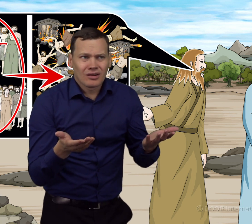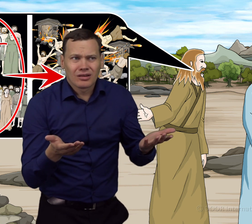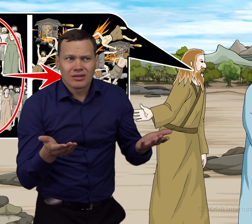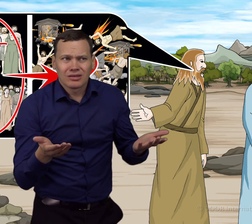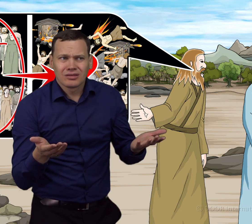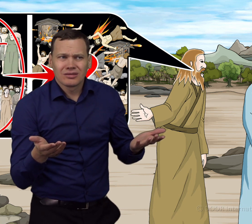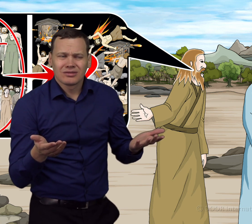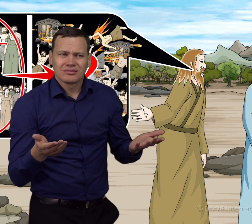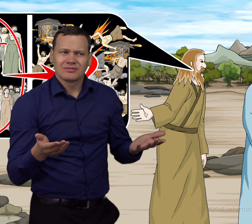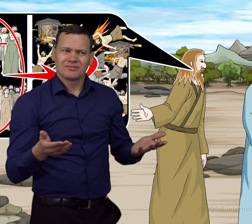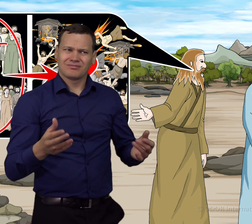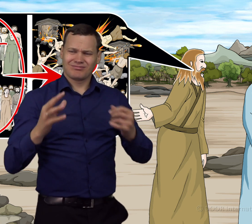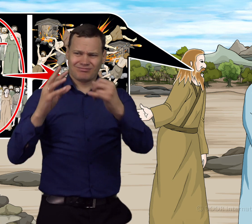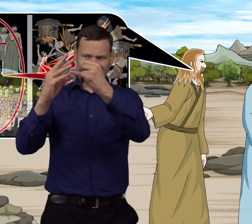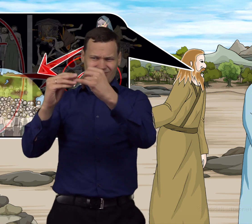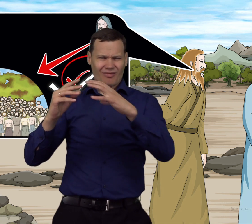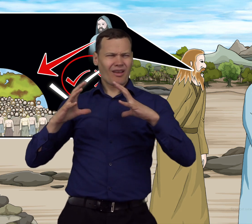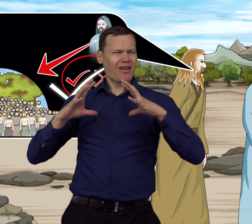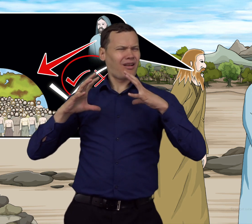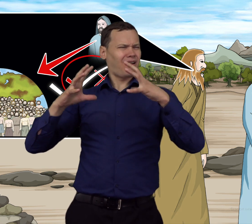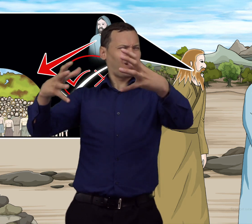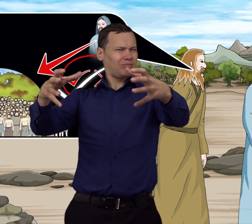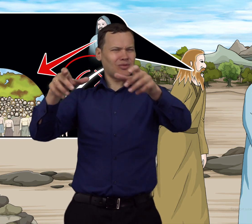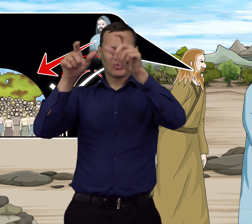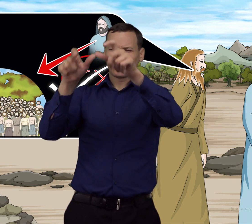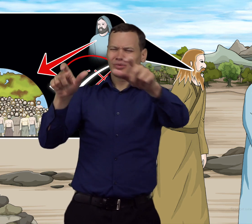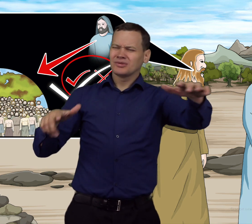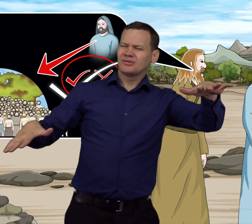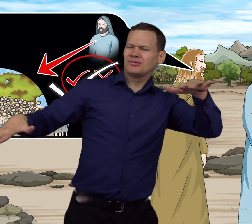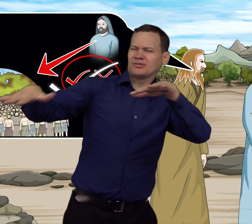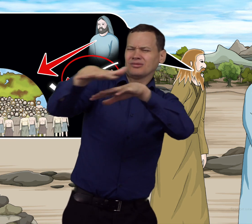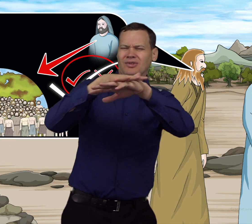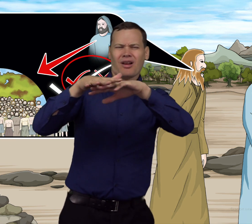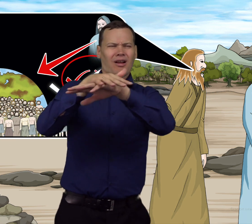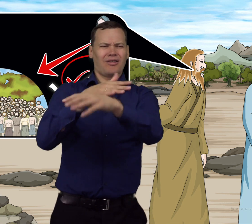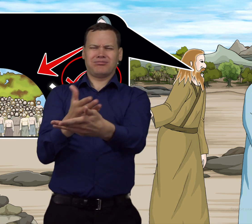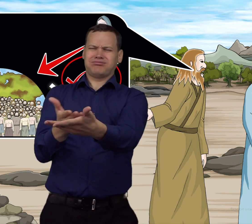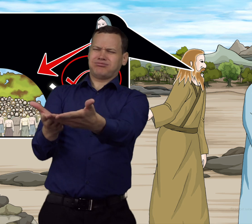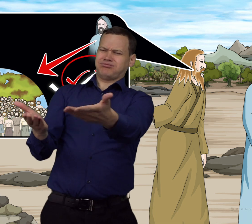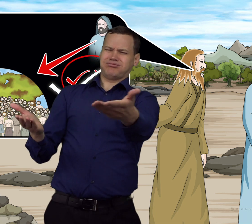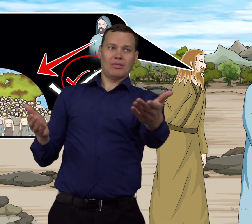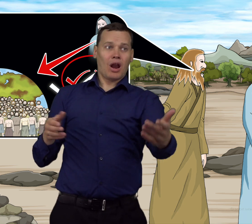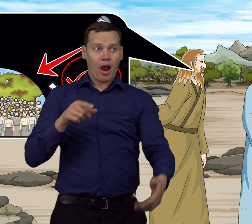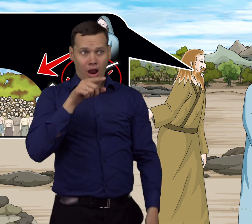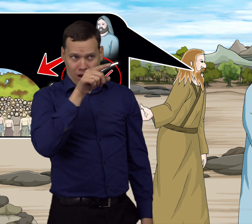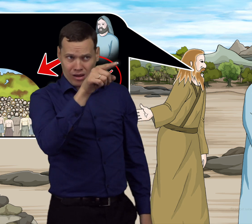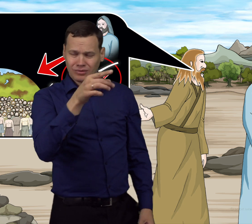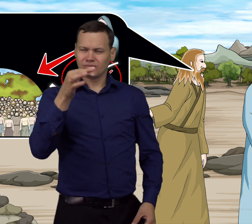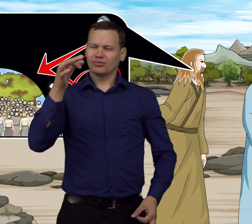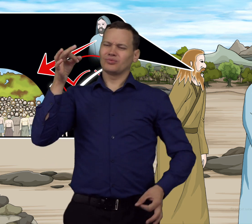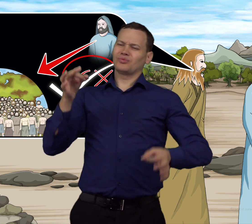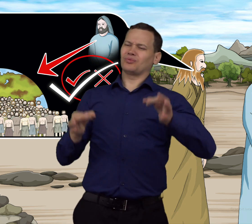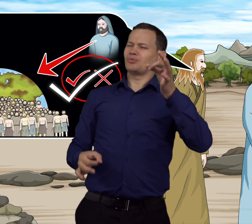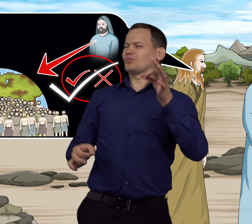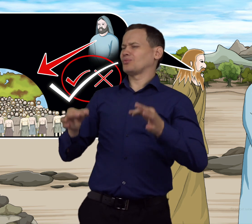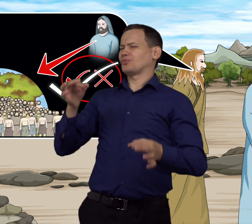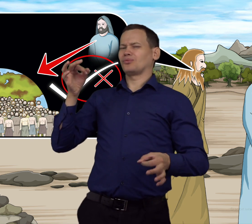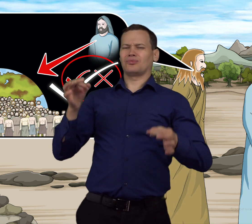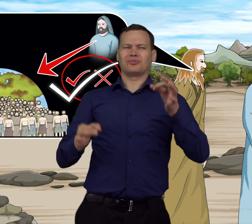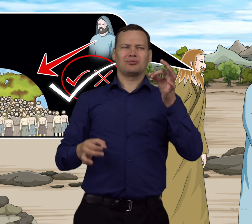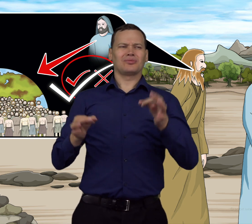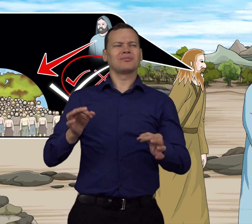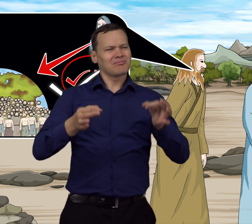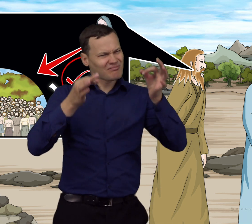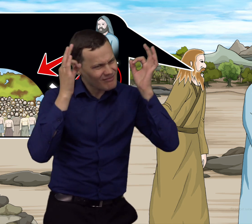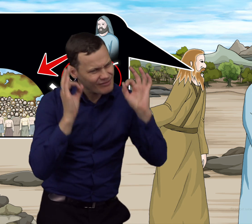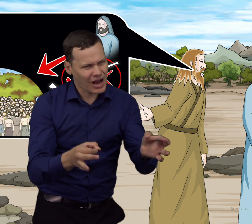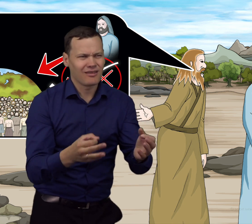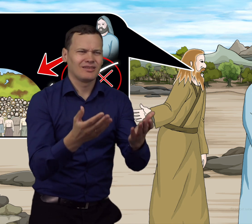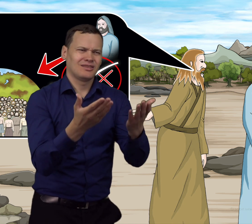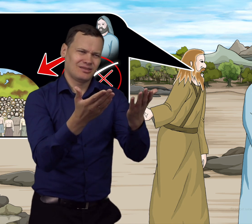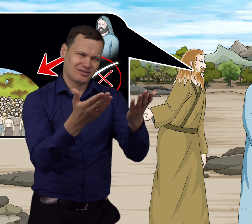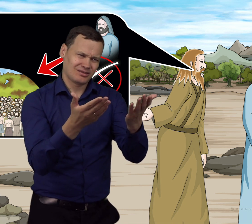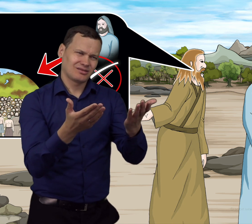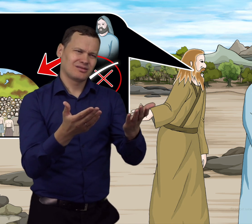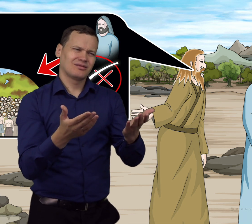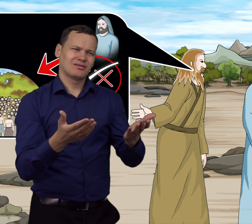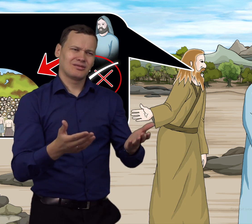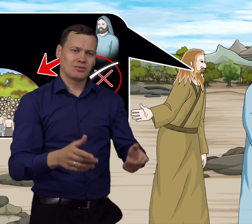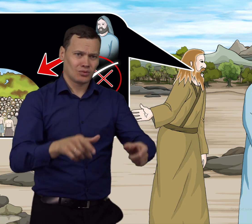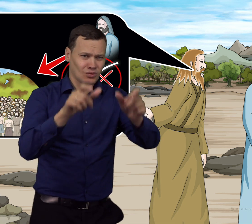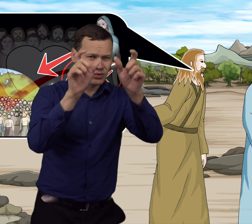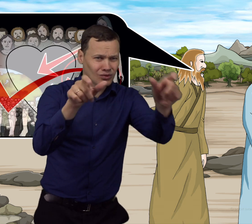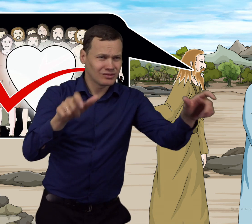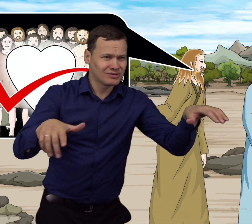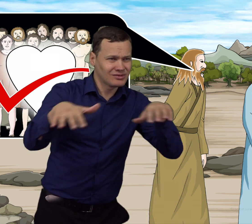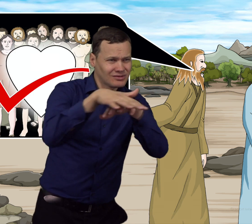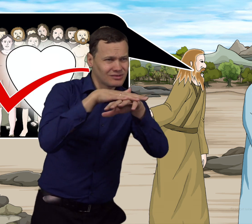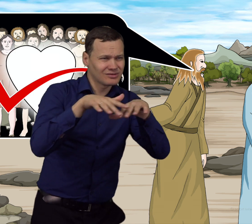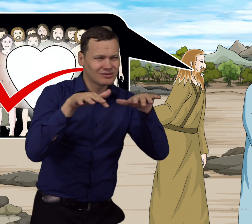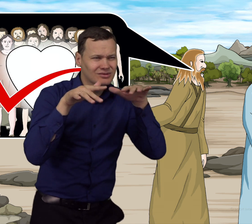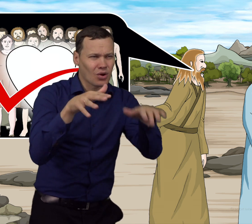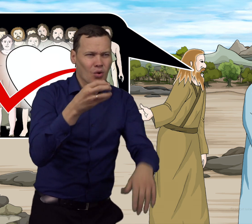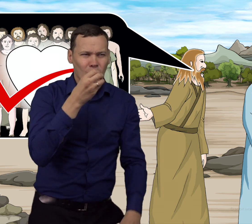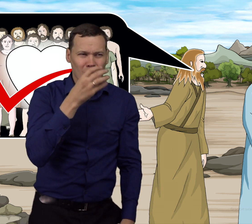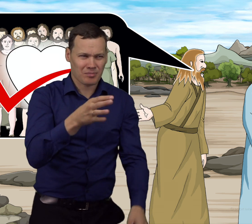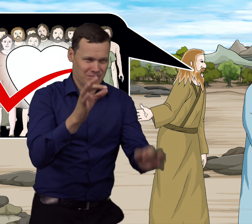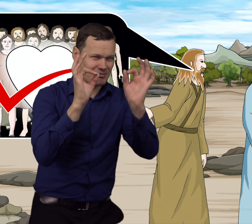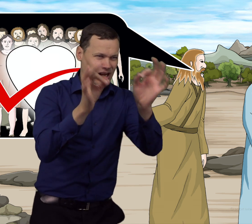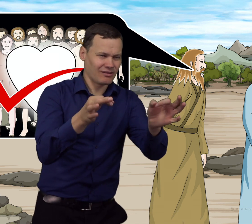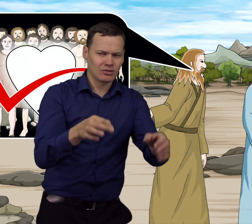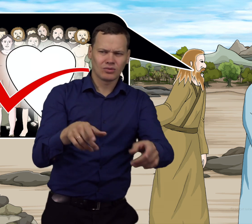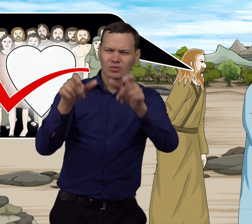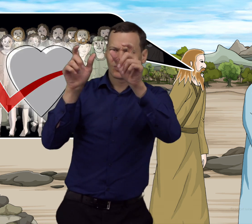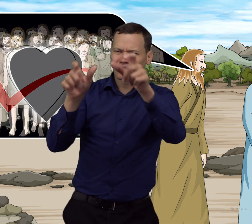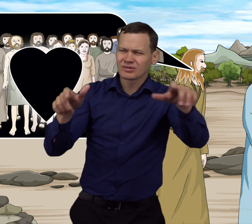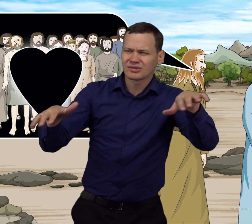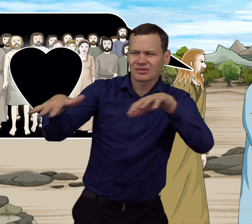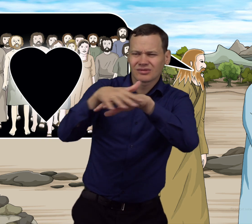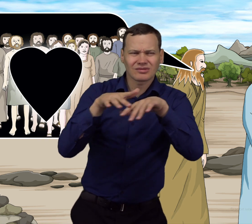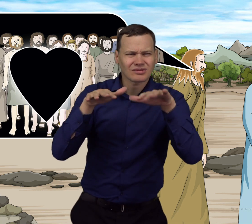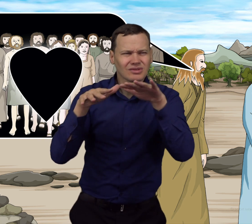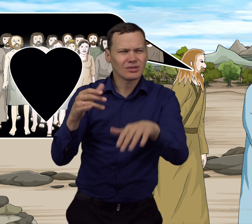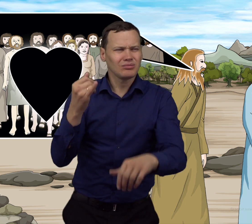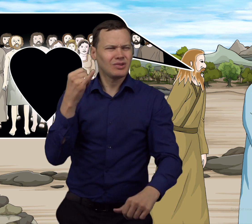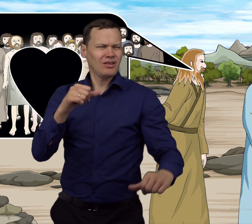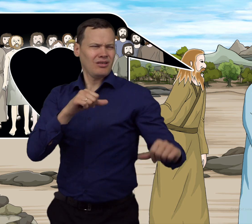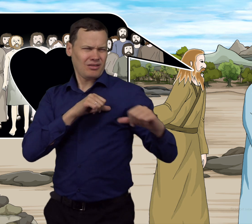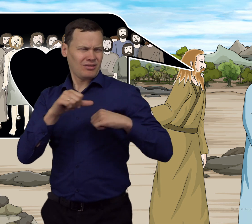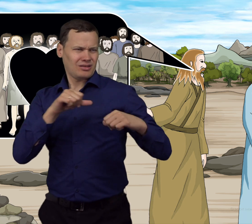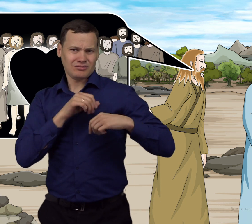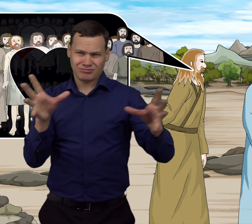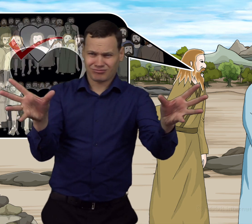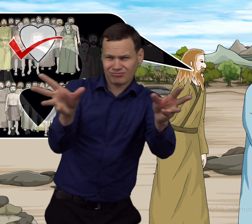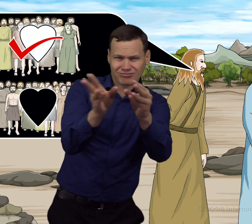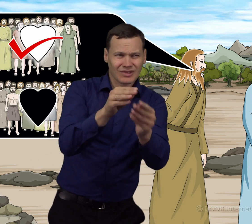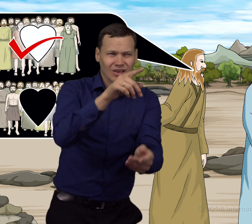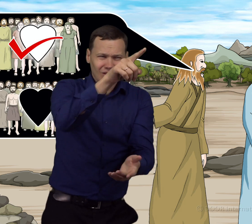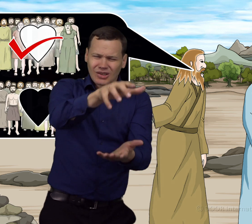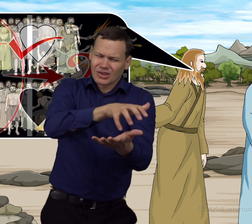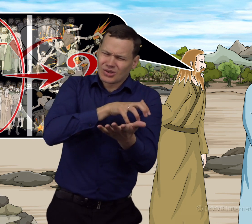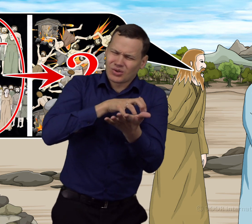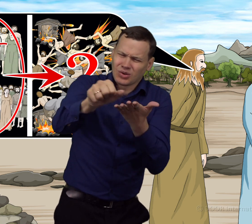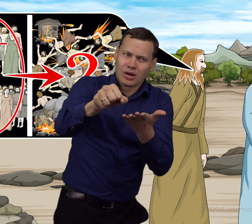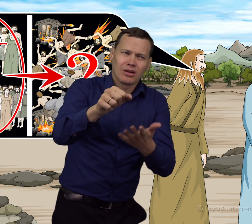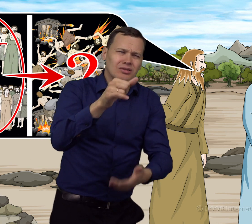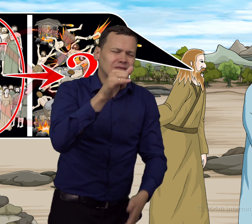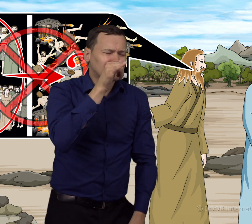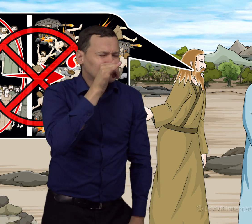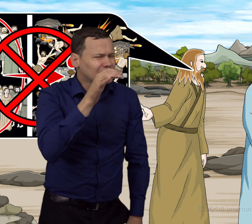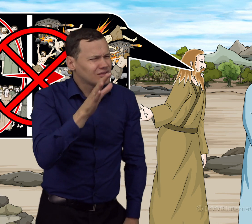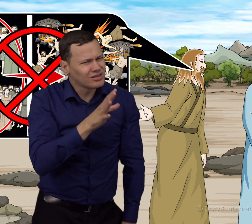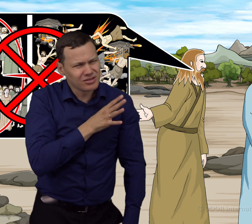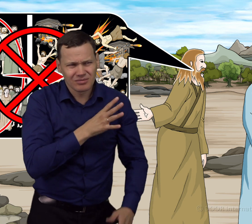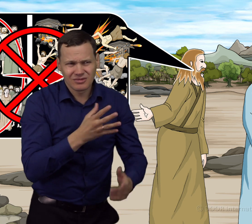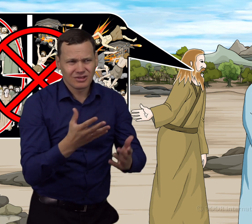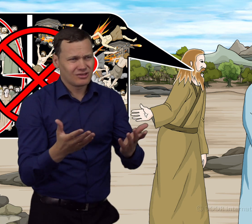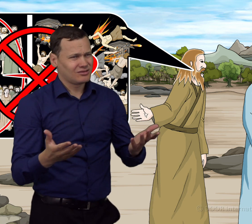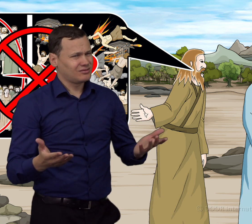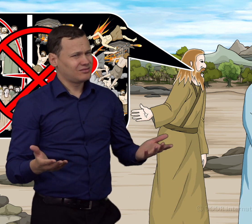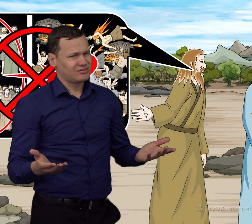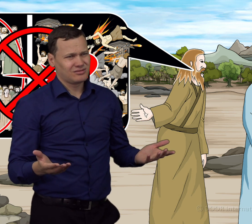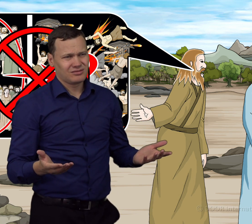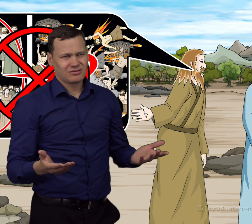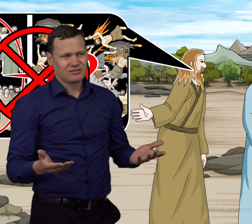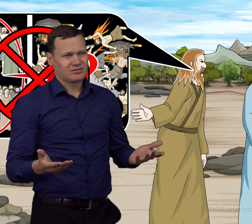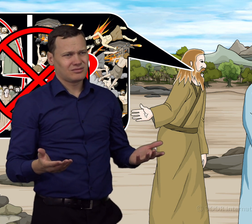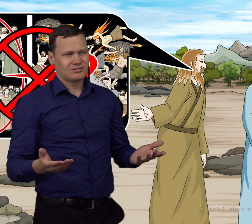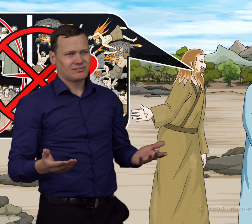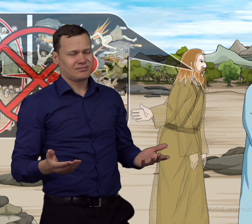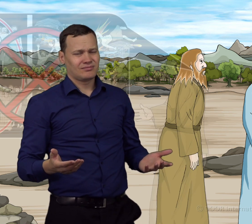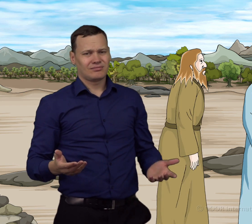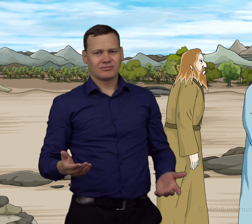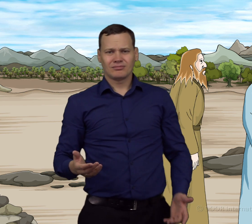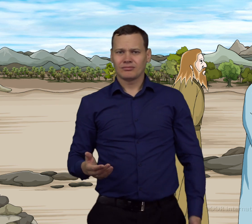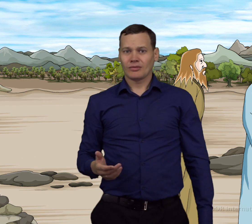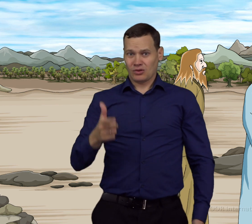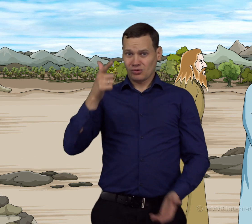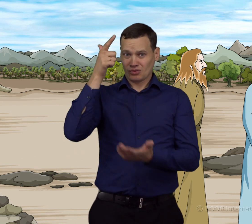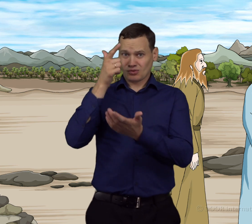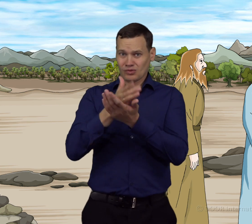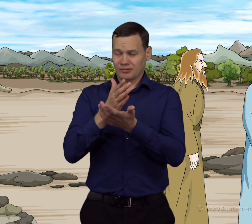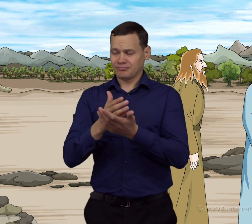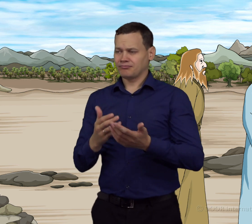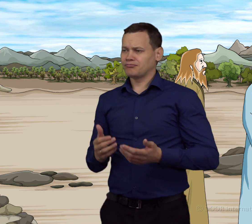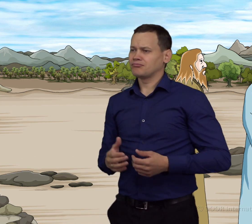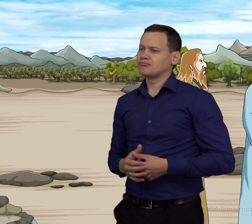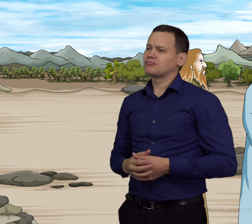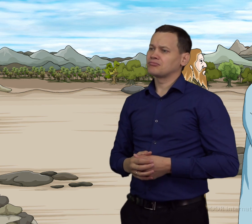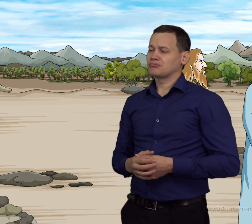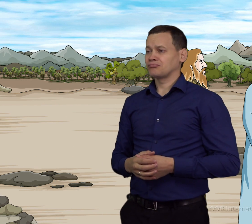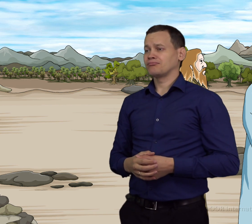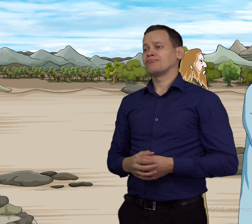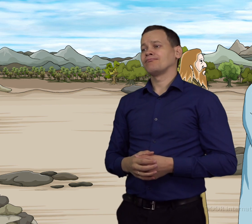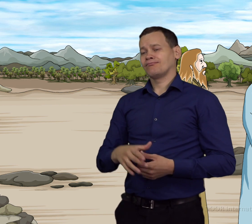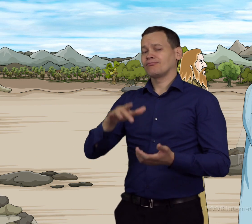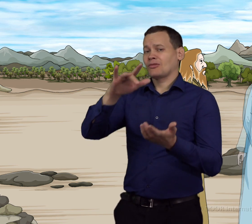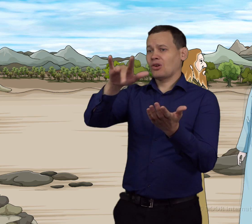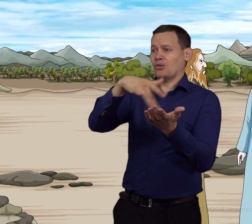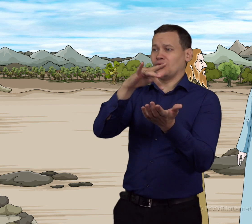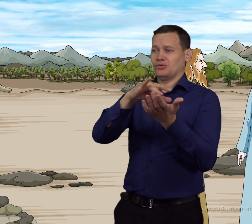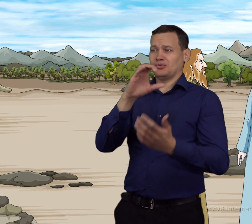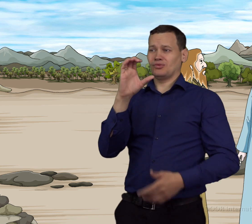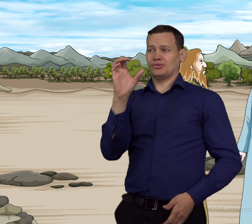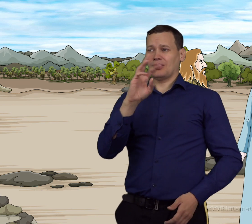Will not the Judge of all the earth do what is right?”